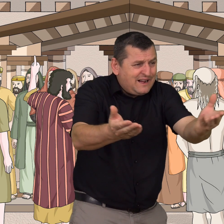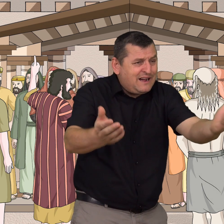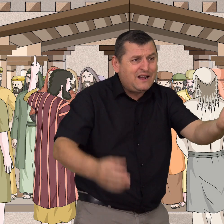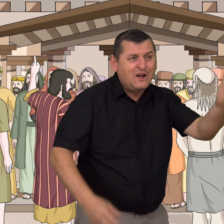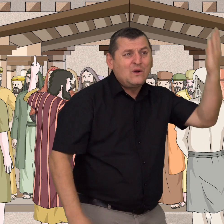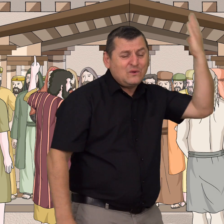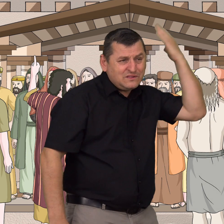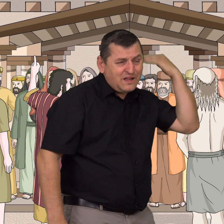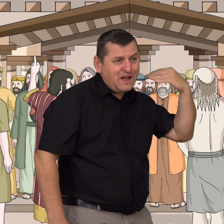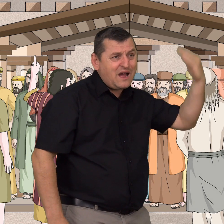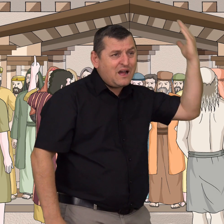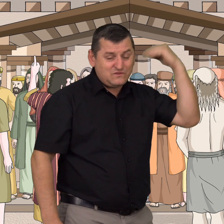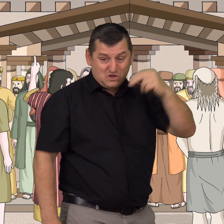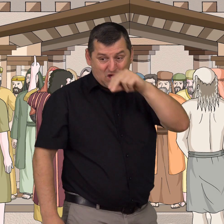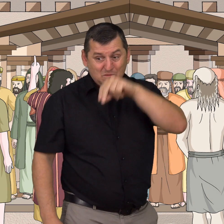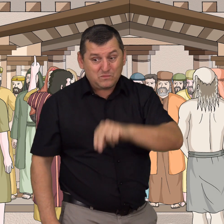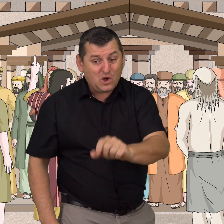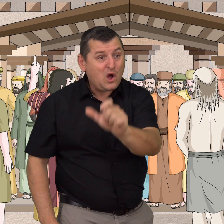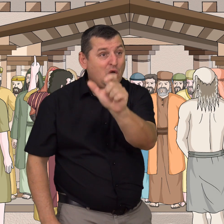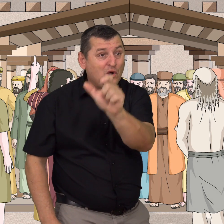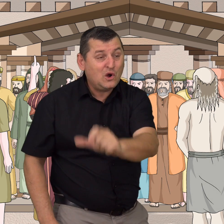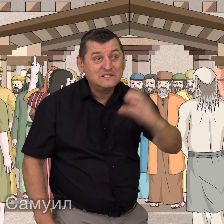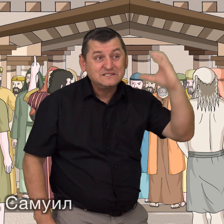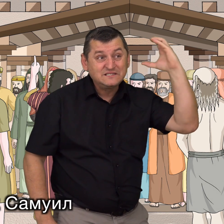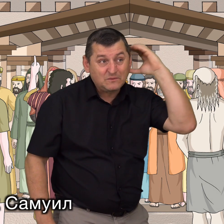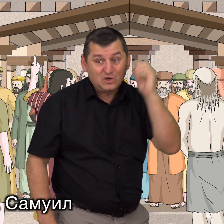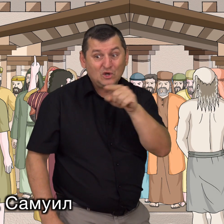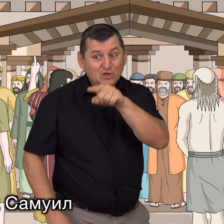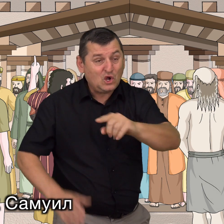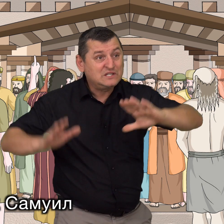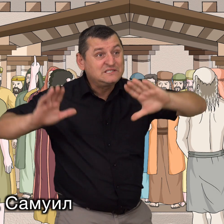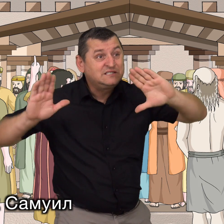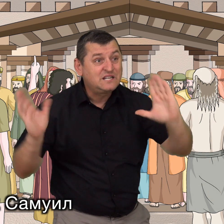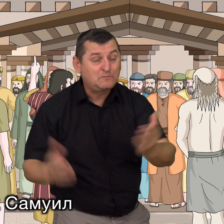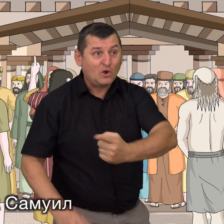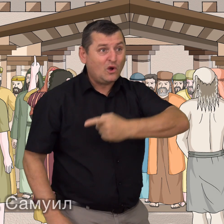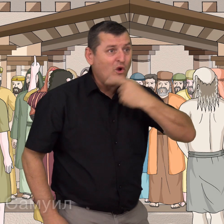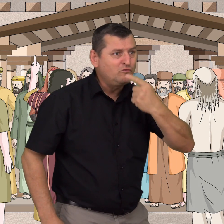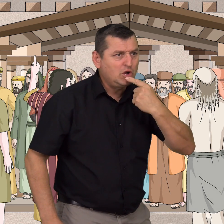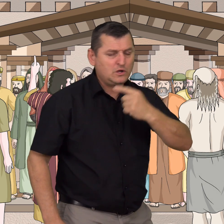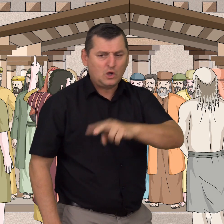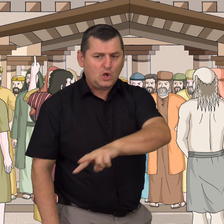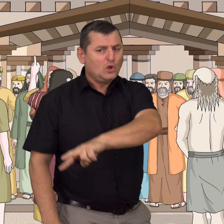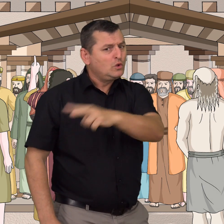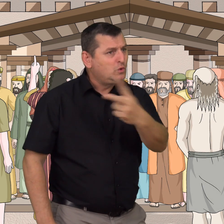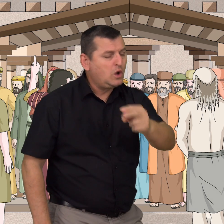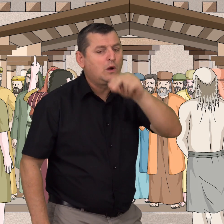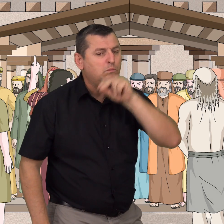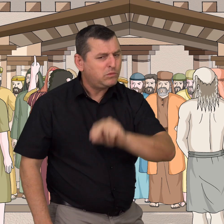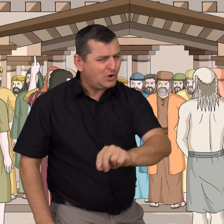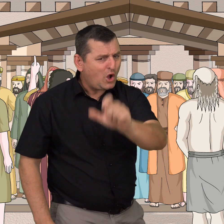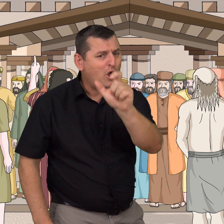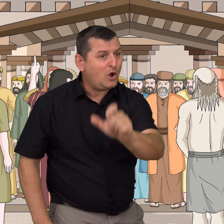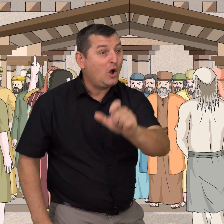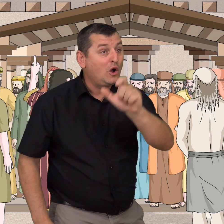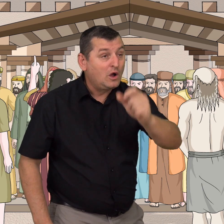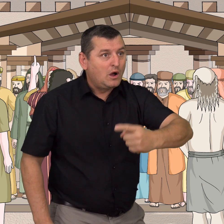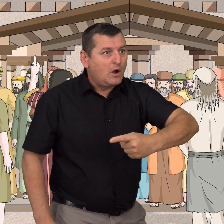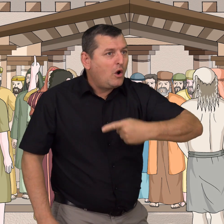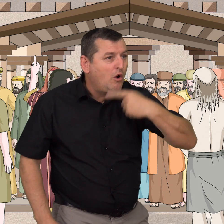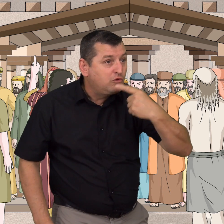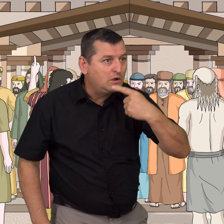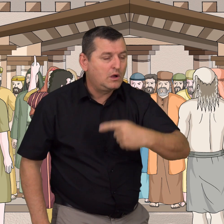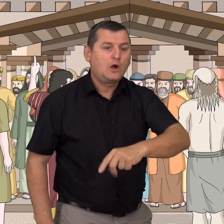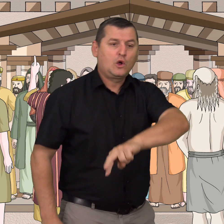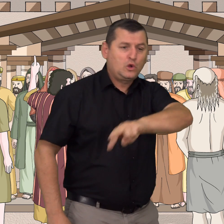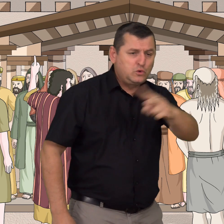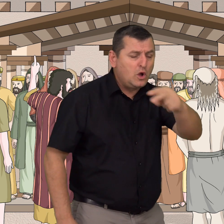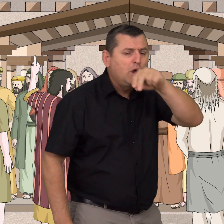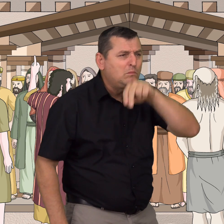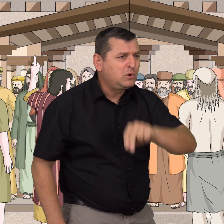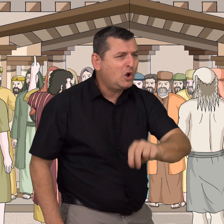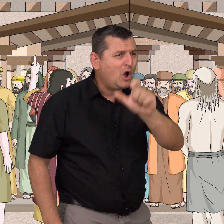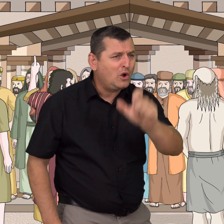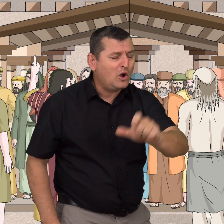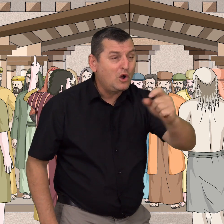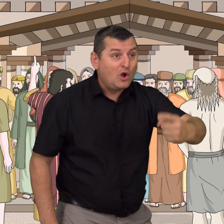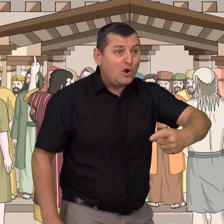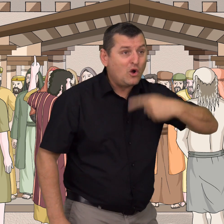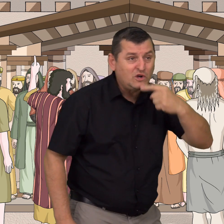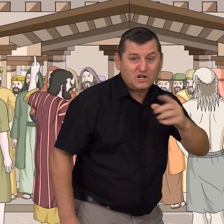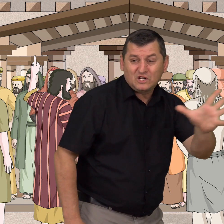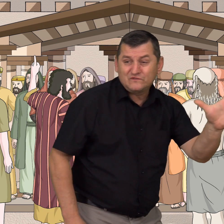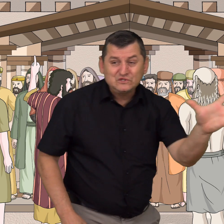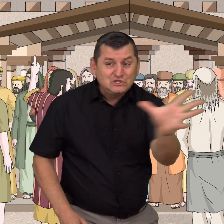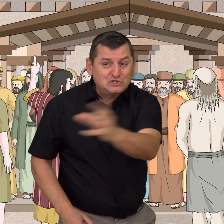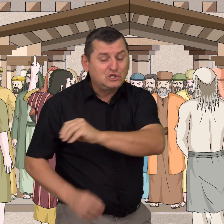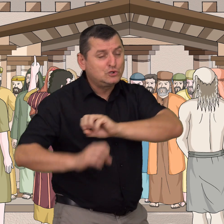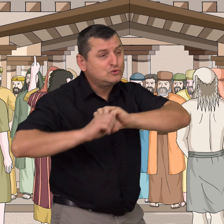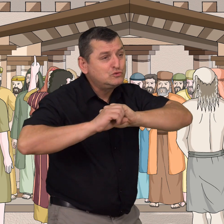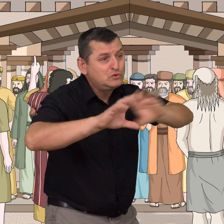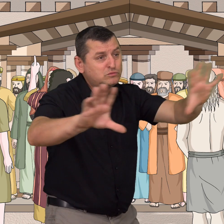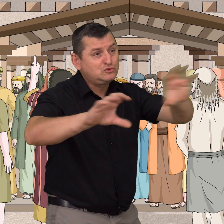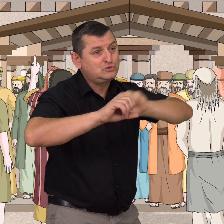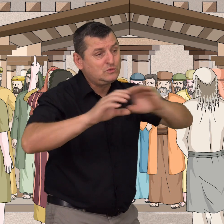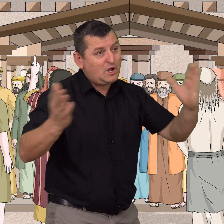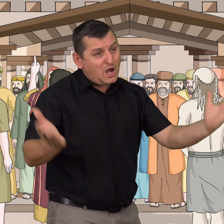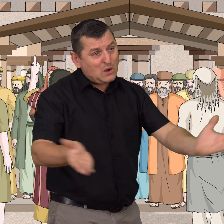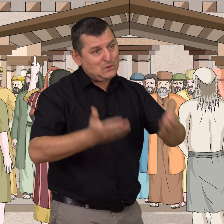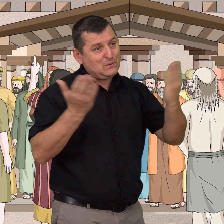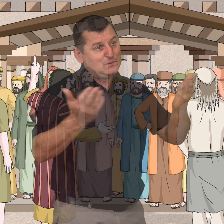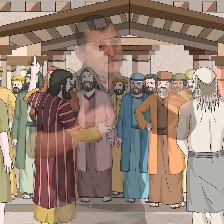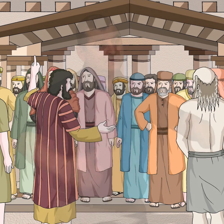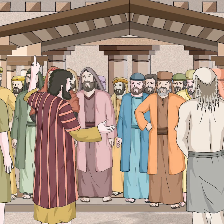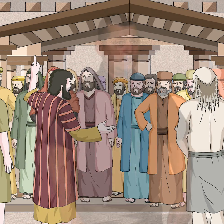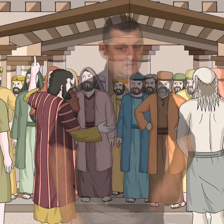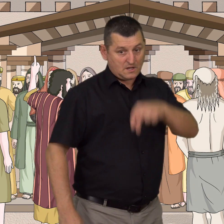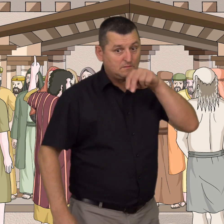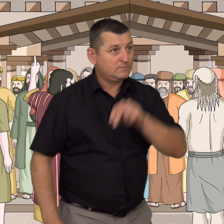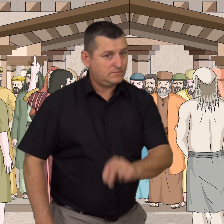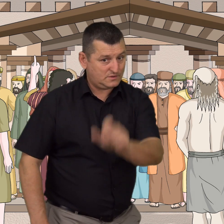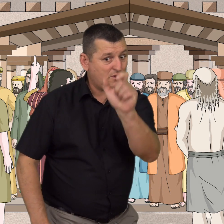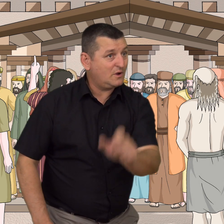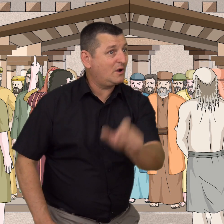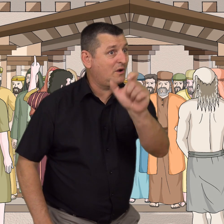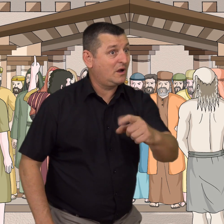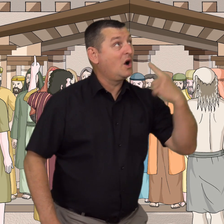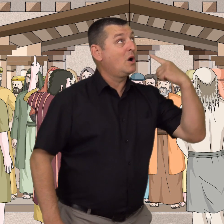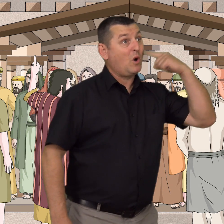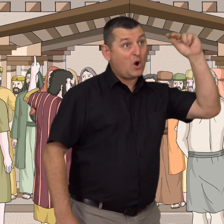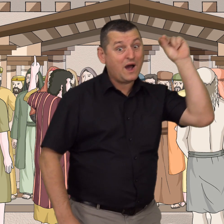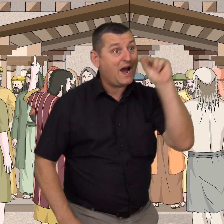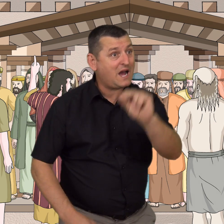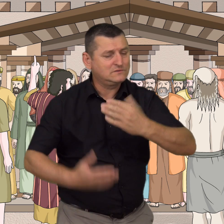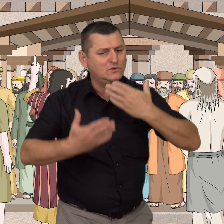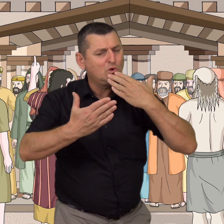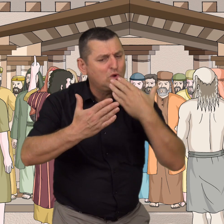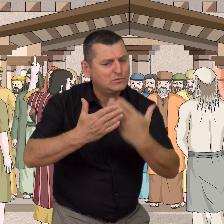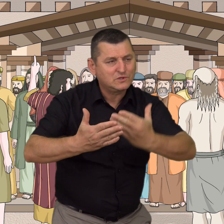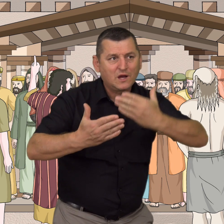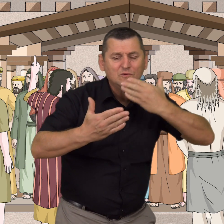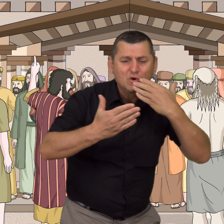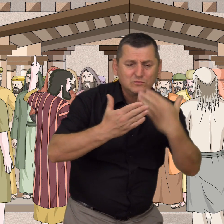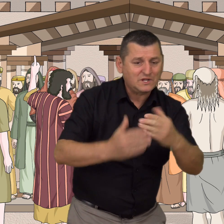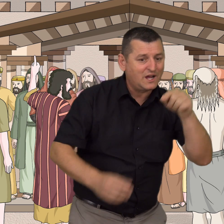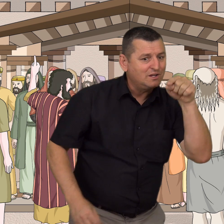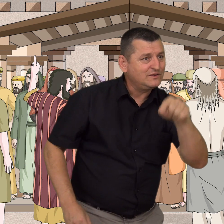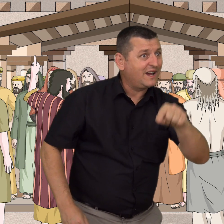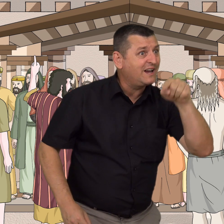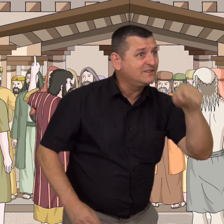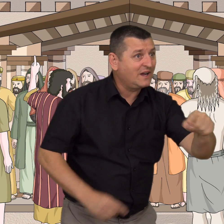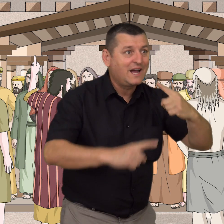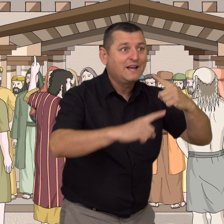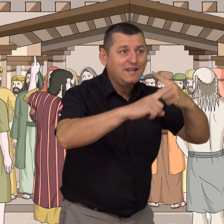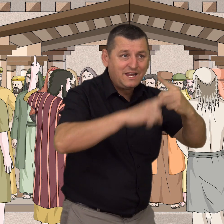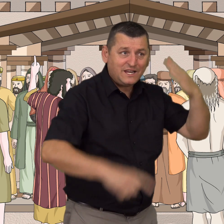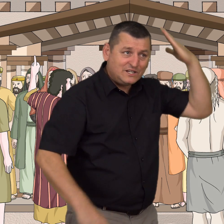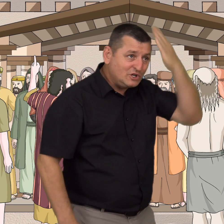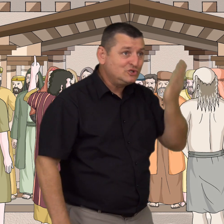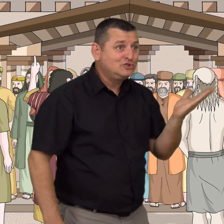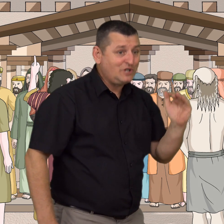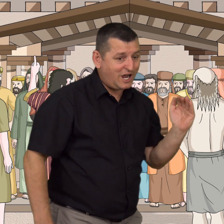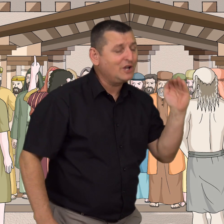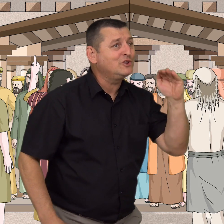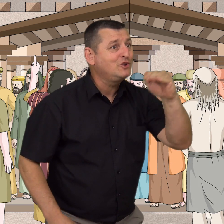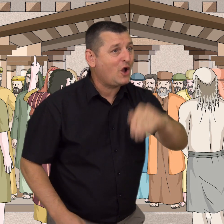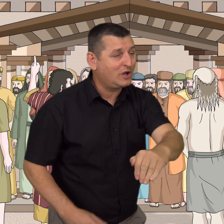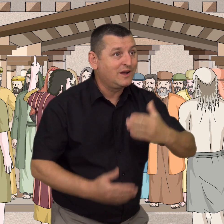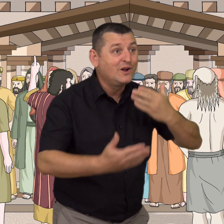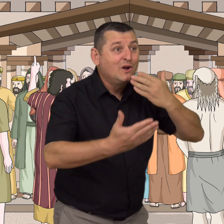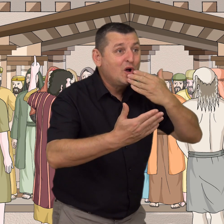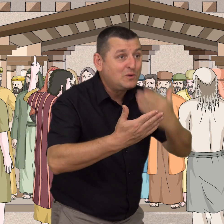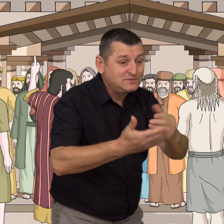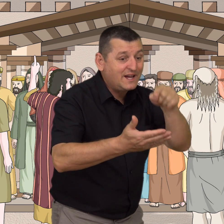Indeed, all the prophets from Samuel on, as many as have spoken, have proclaimed these days.